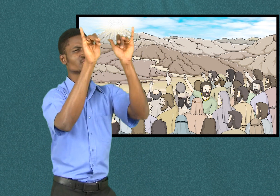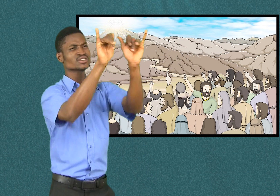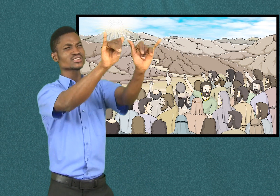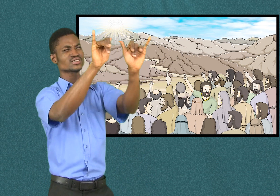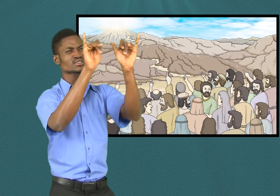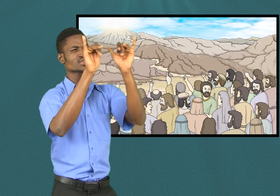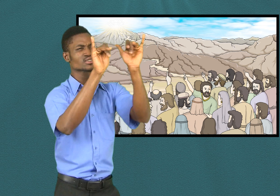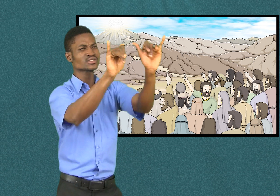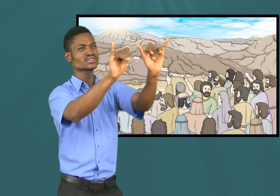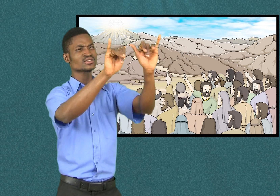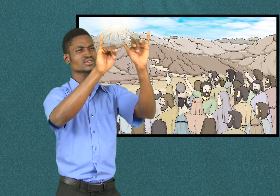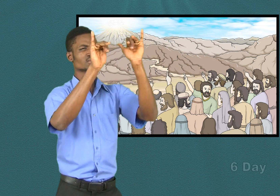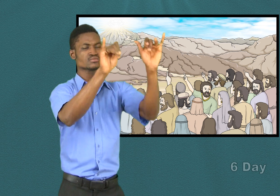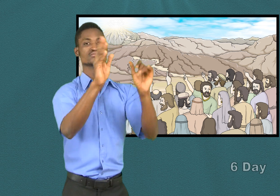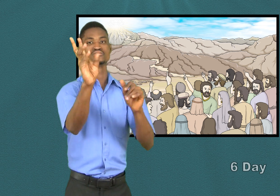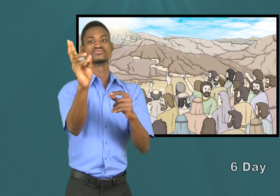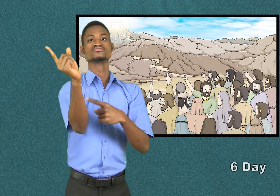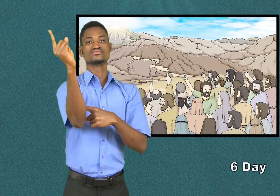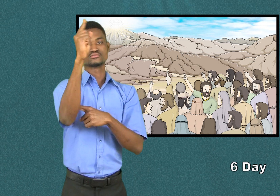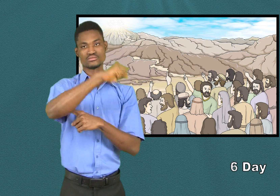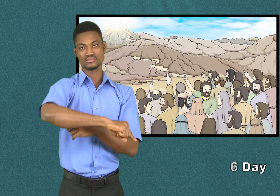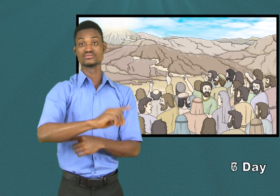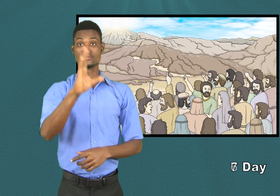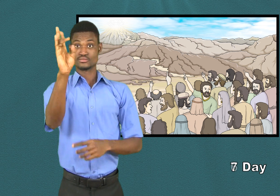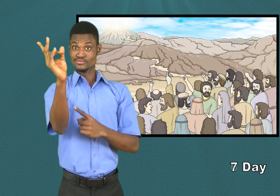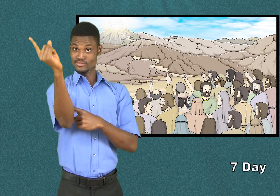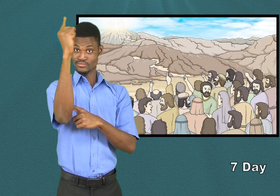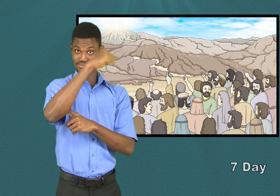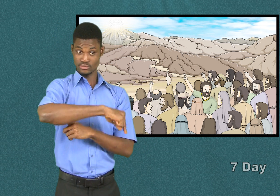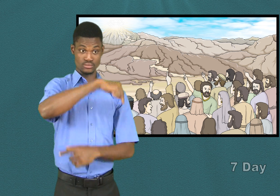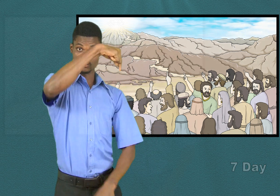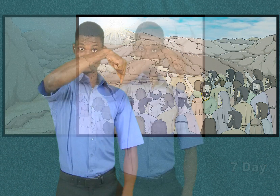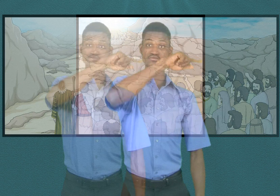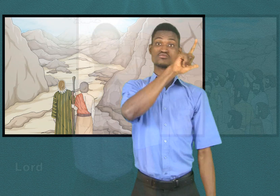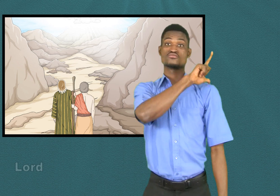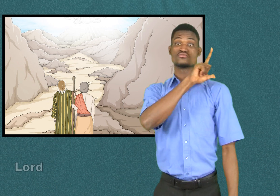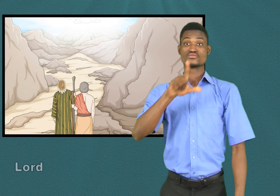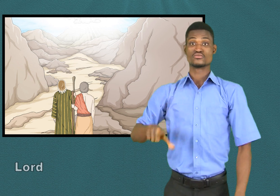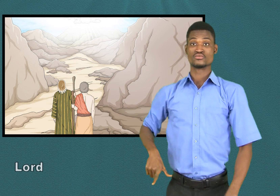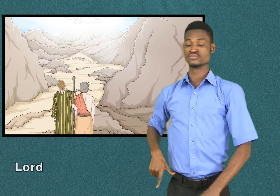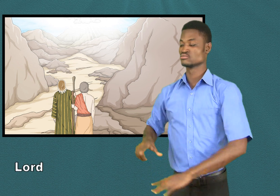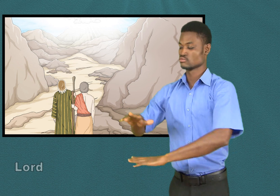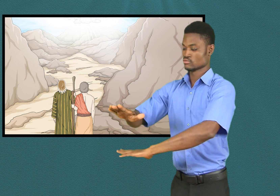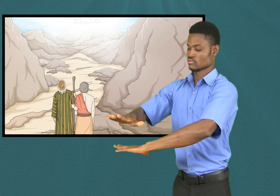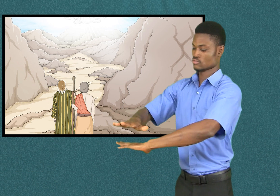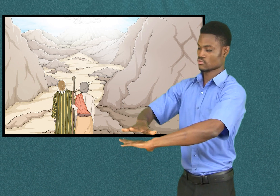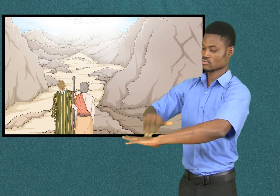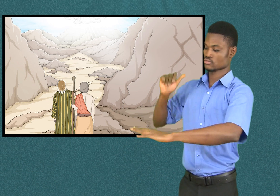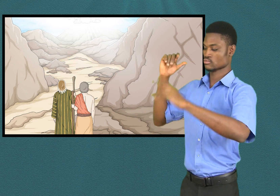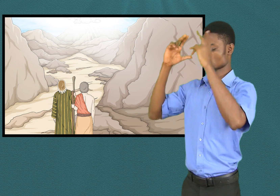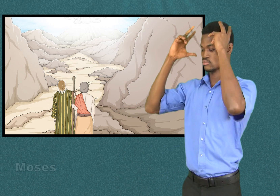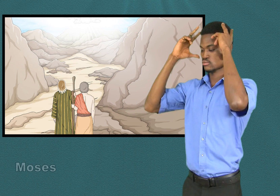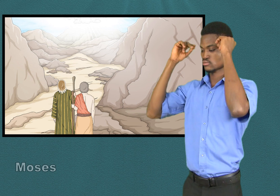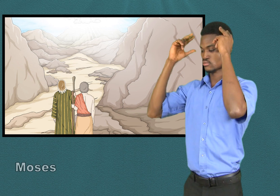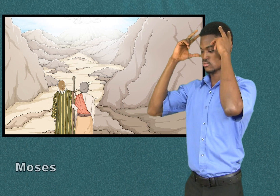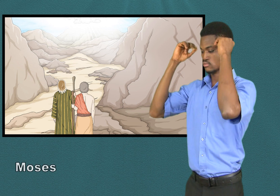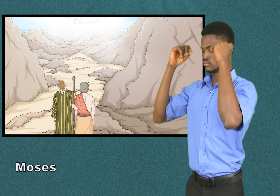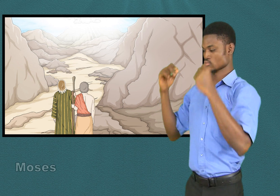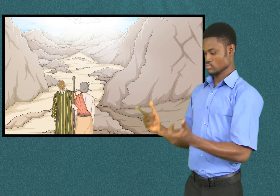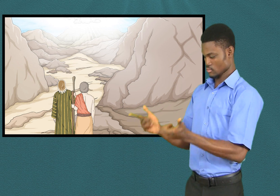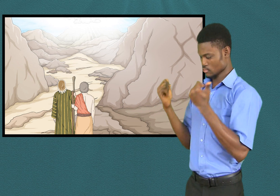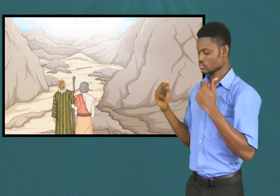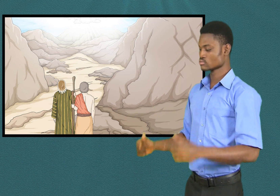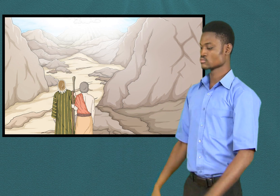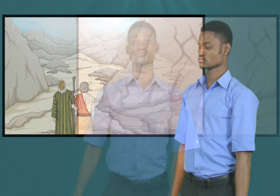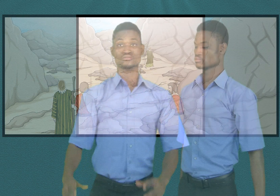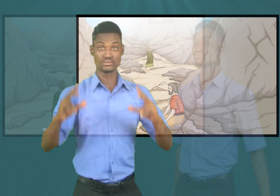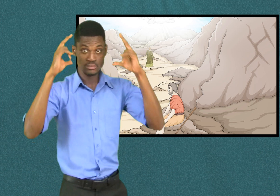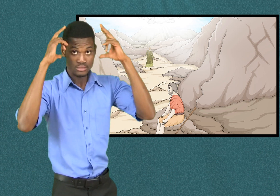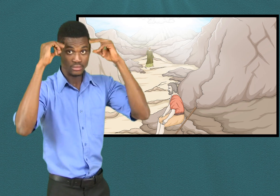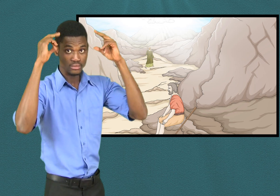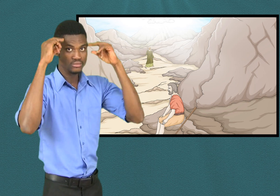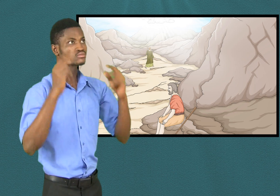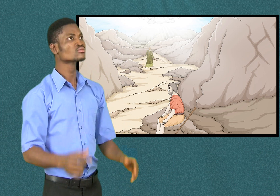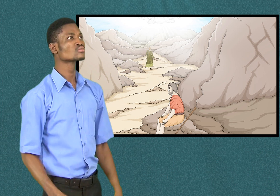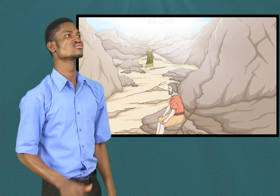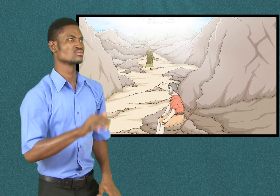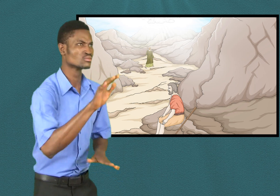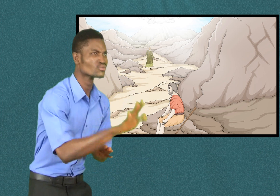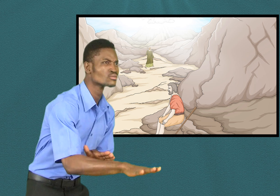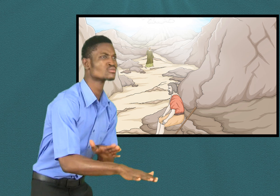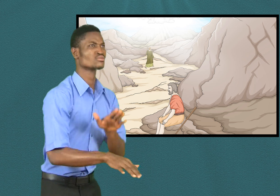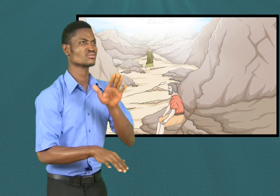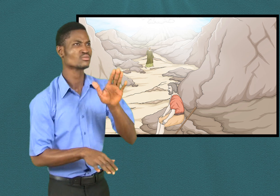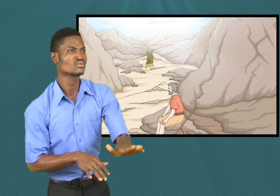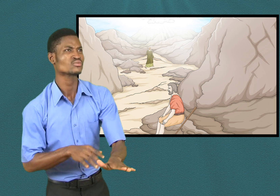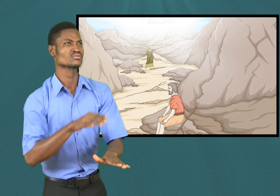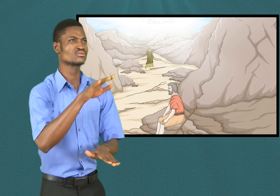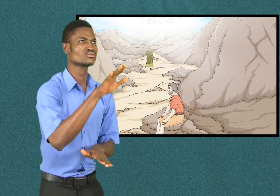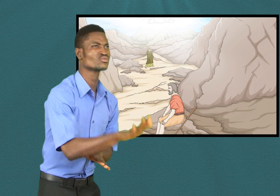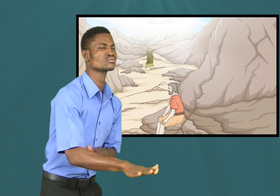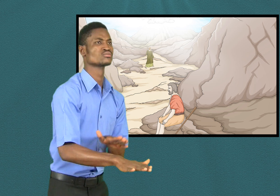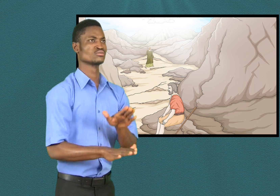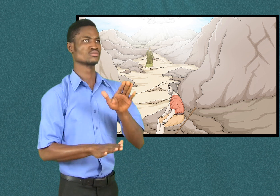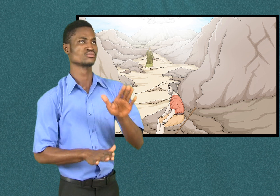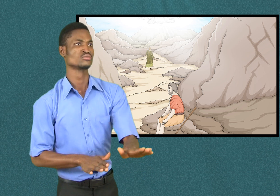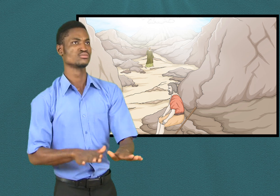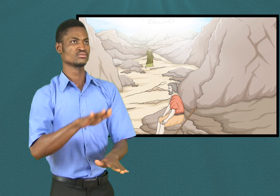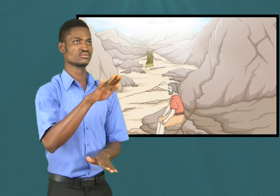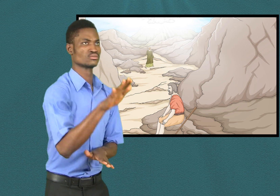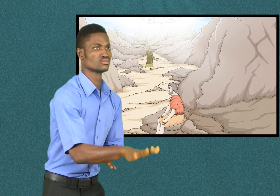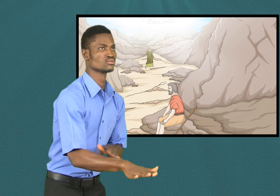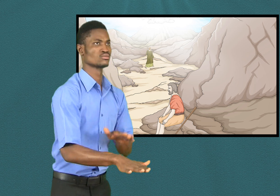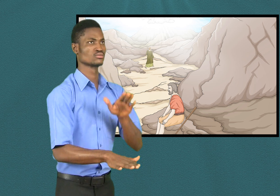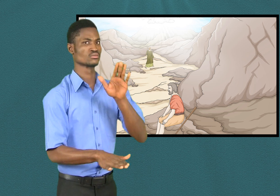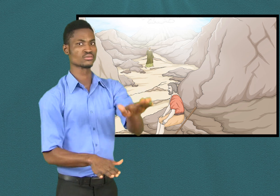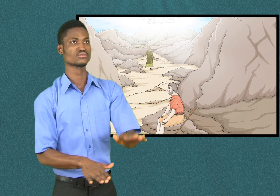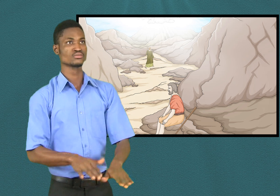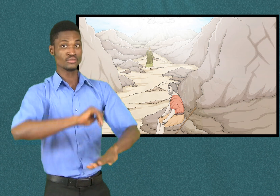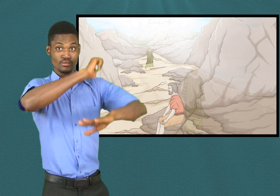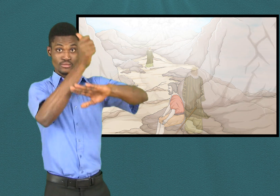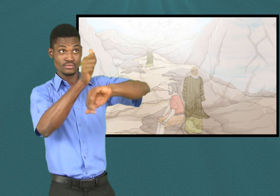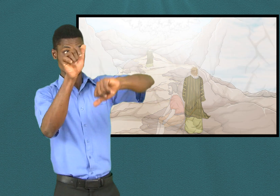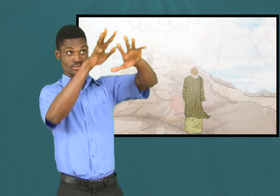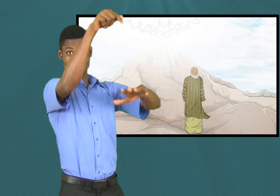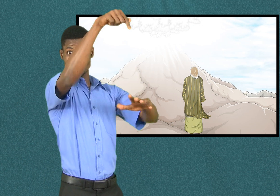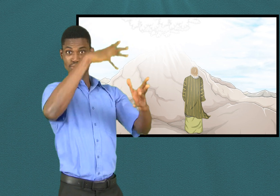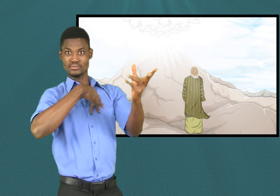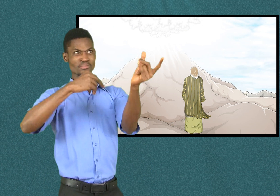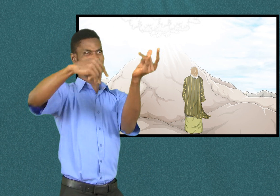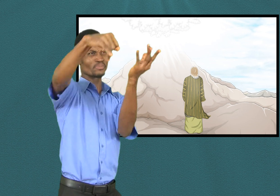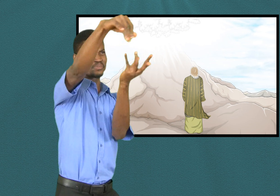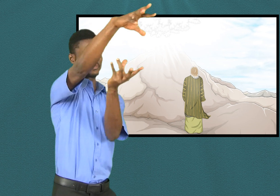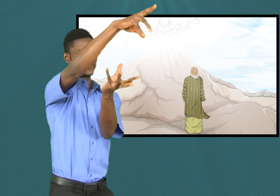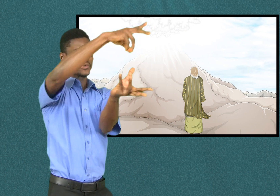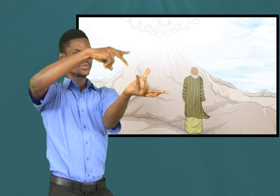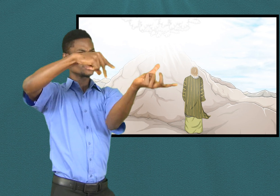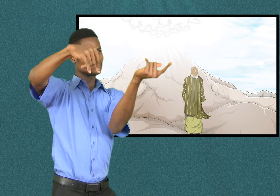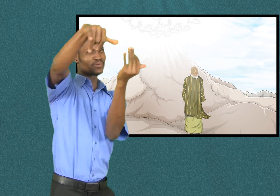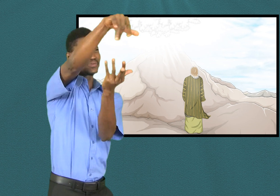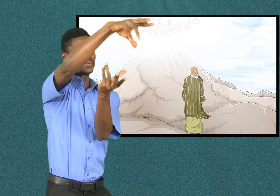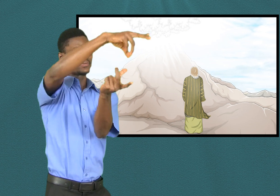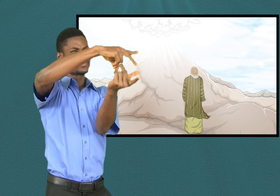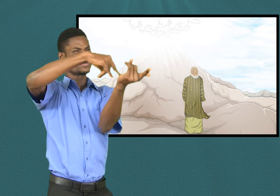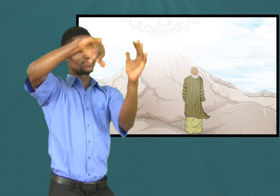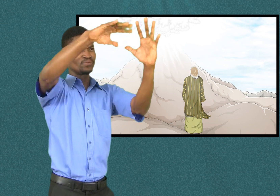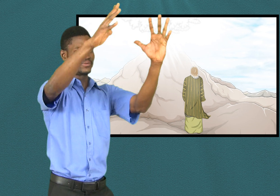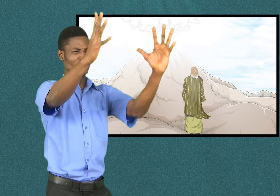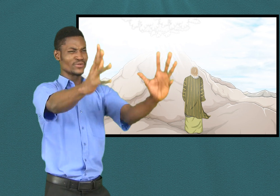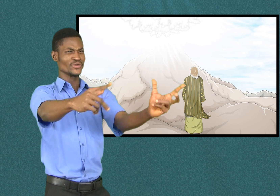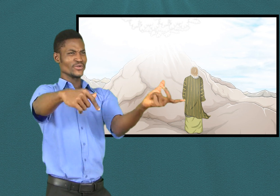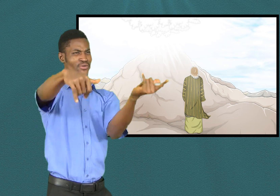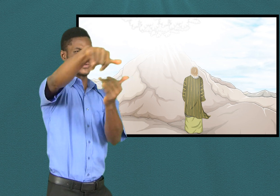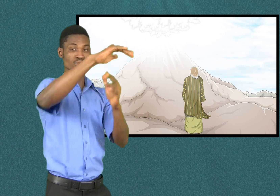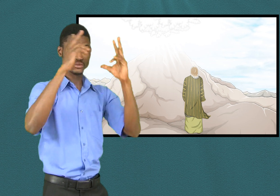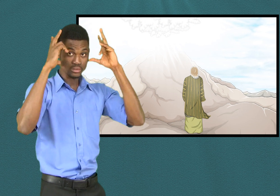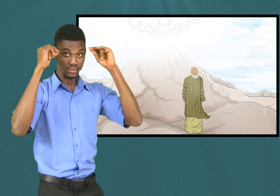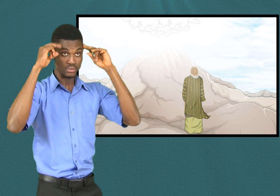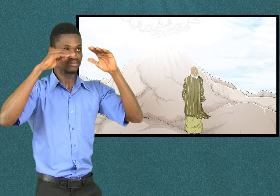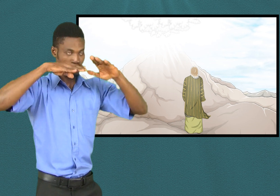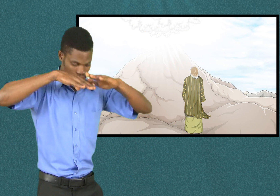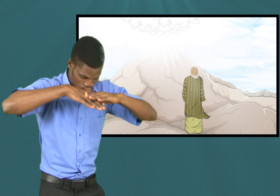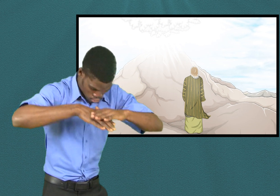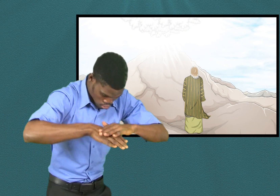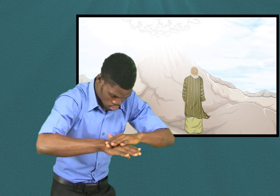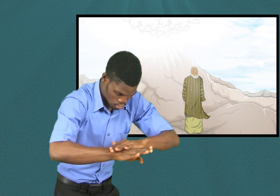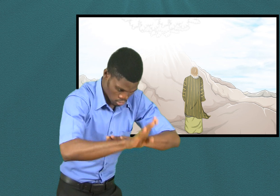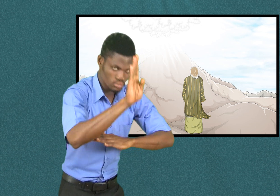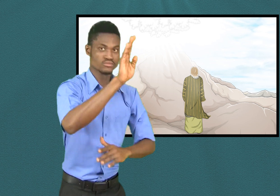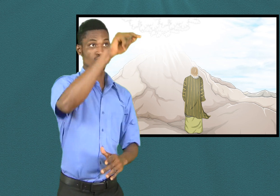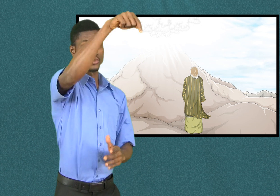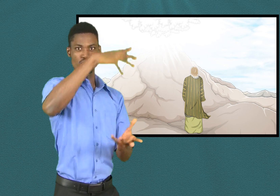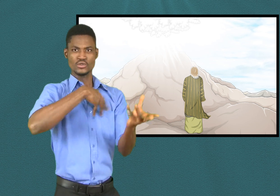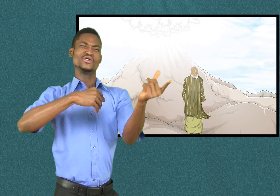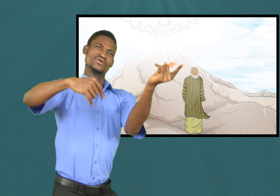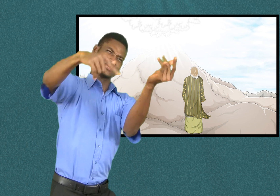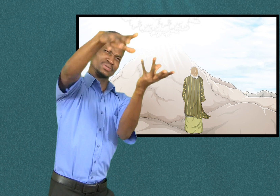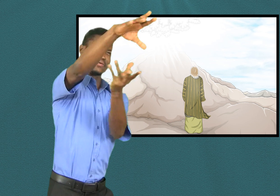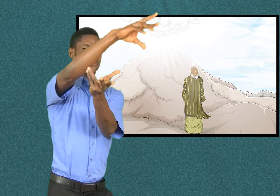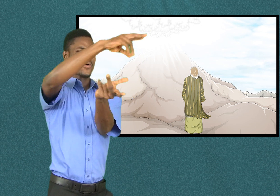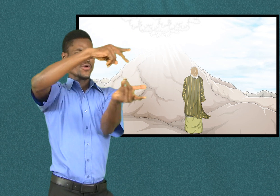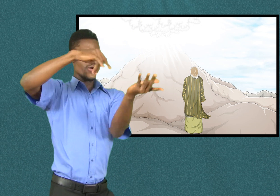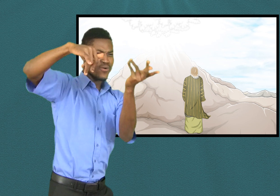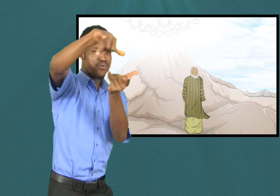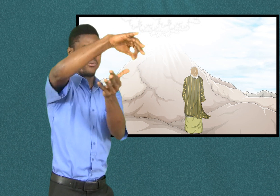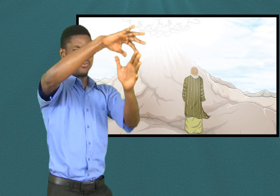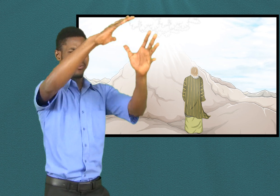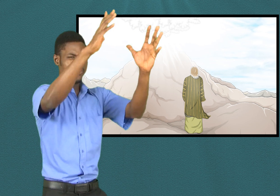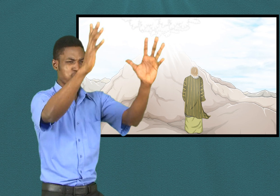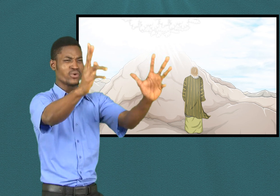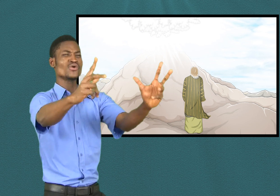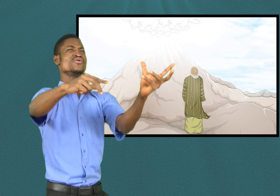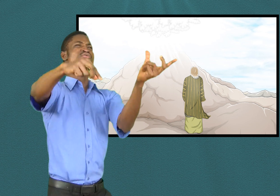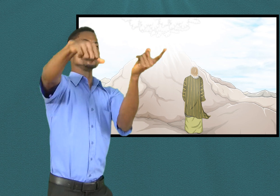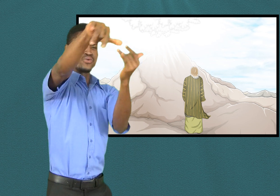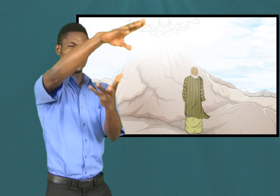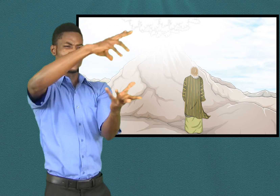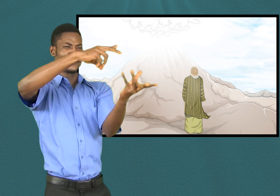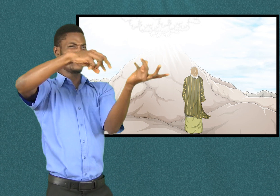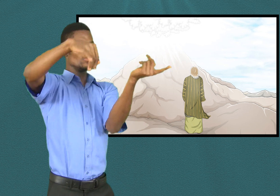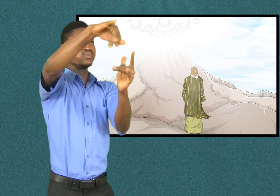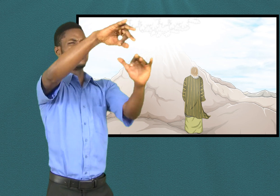And the sight of the glory of the LORD was like a consuming fire on the mountaintop in the eyes of the Israelites.